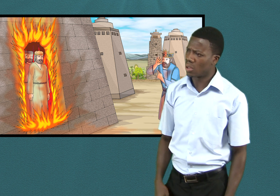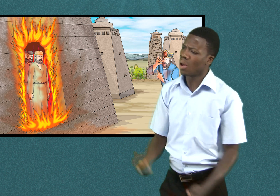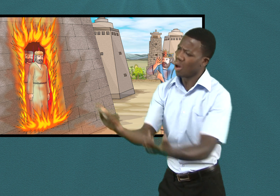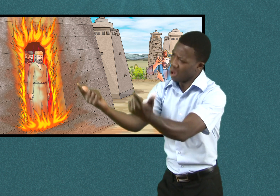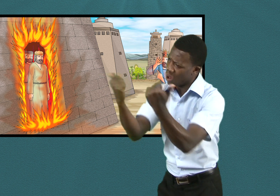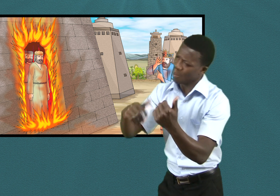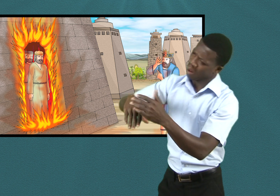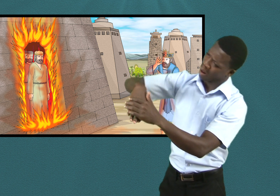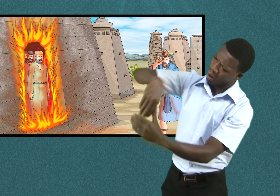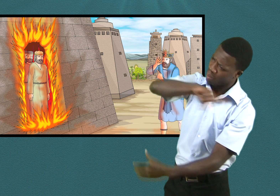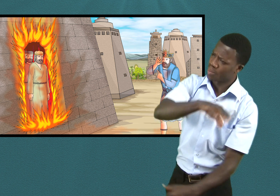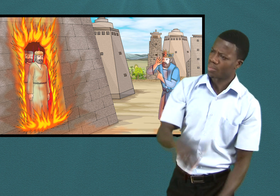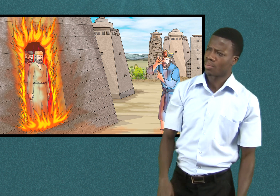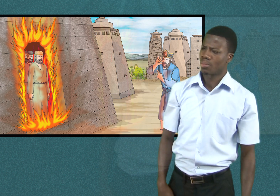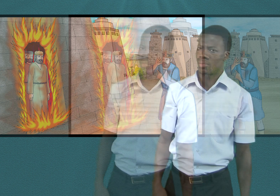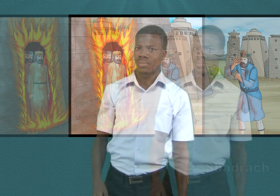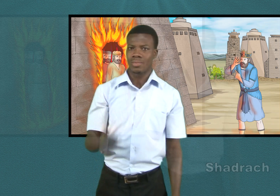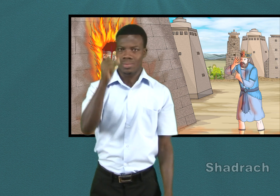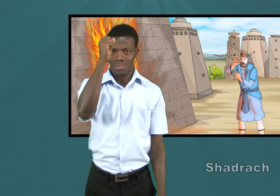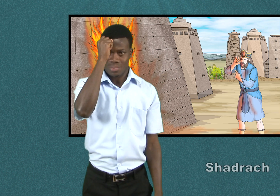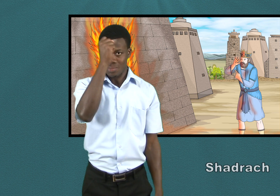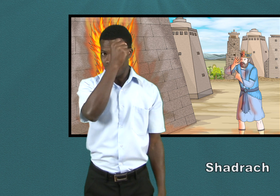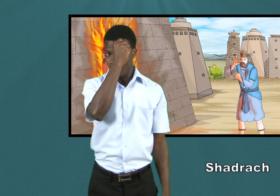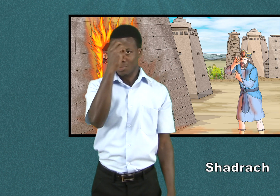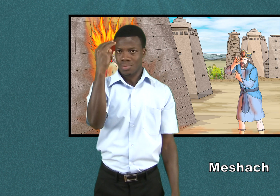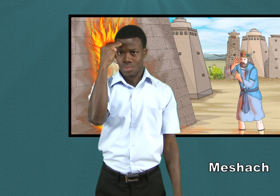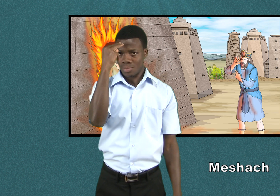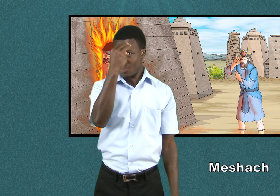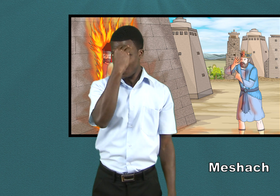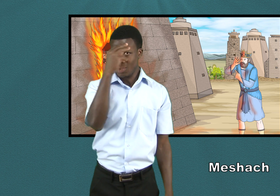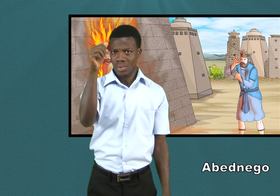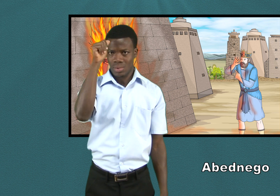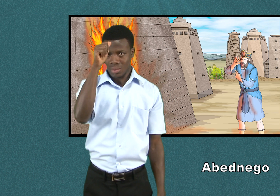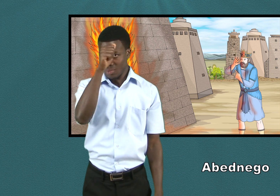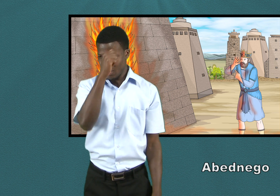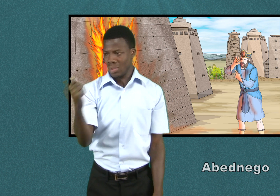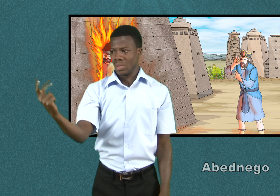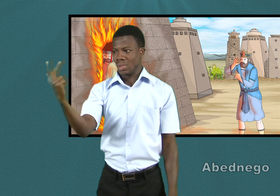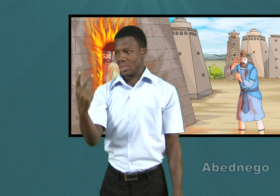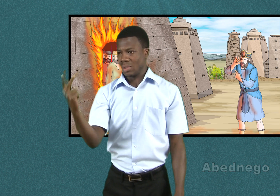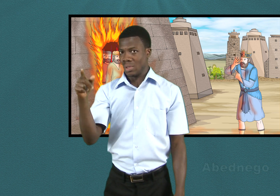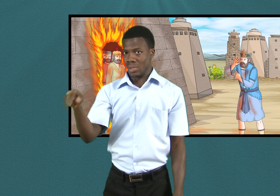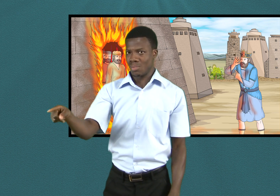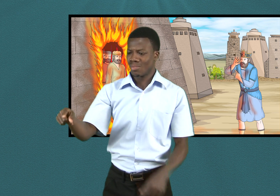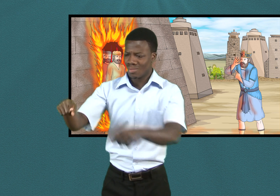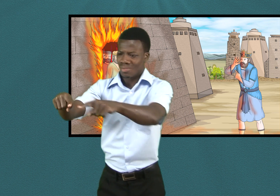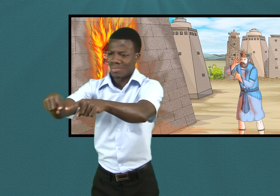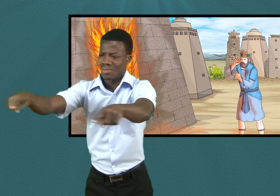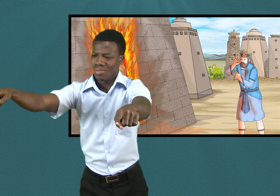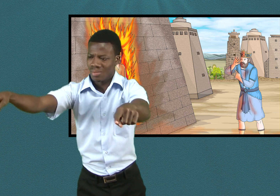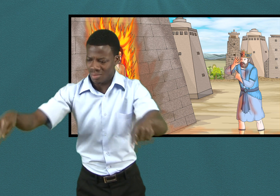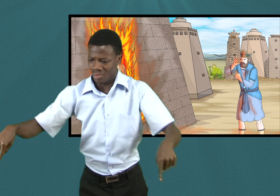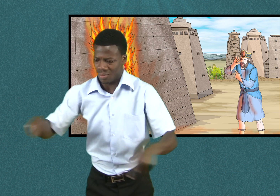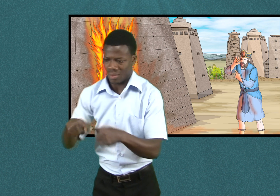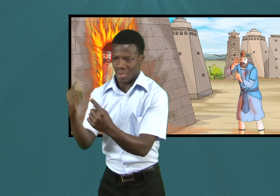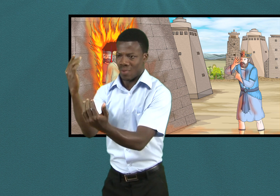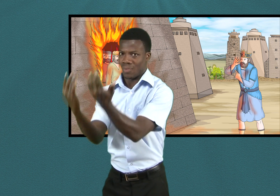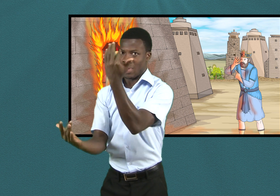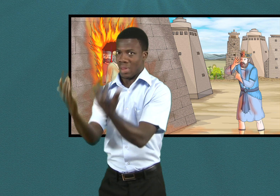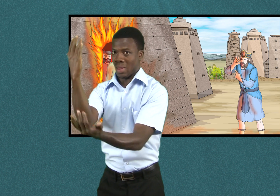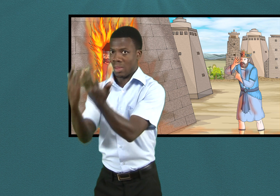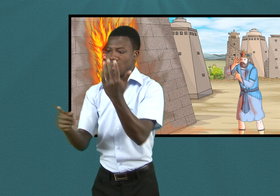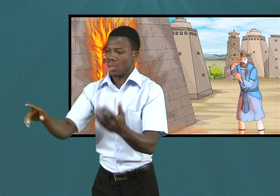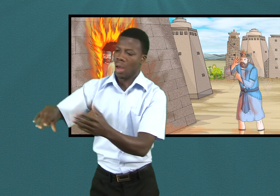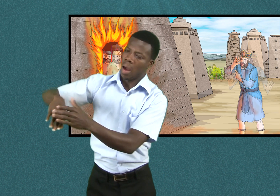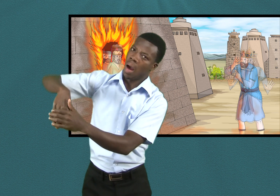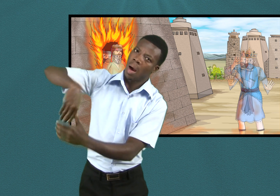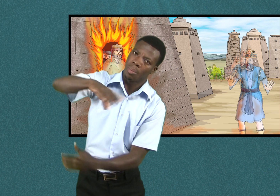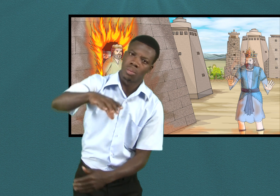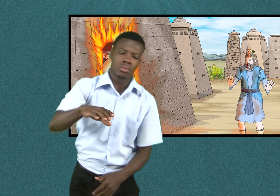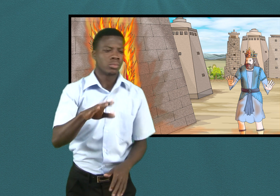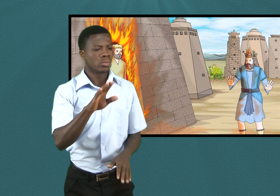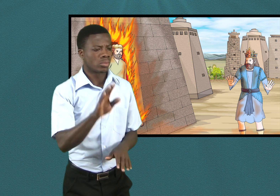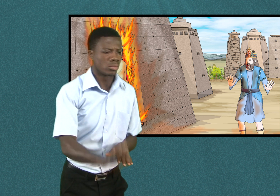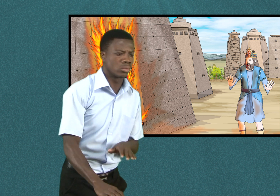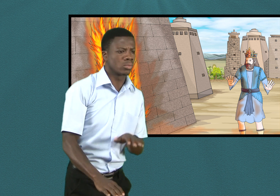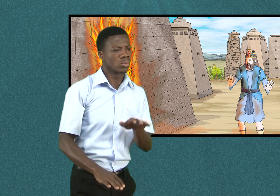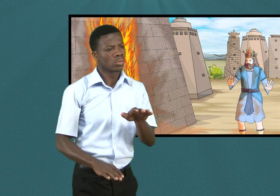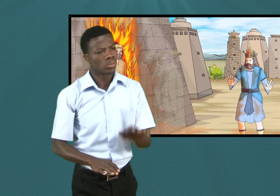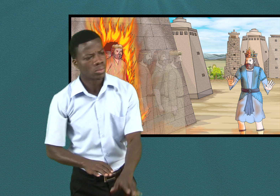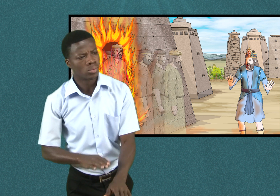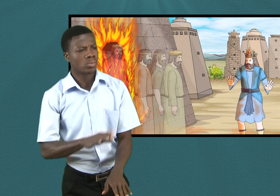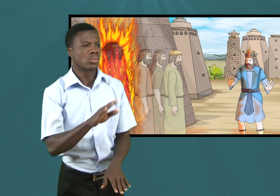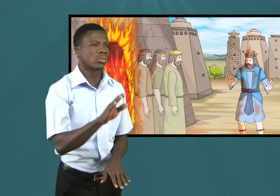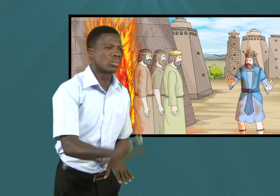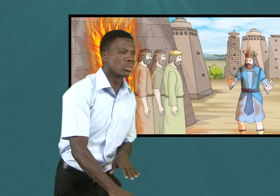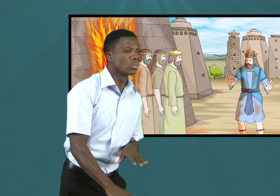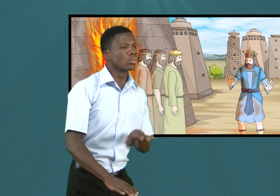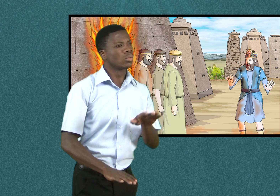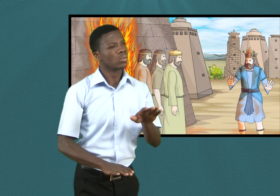Then Nebuchadnezzar approached the door of the blazing fiery furnace and called out, “Shadrach, Meshach, and Abednego, servants of the Most High God, come out!”